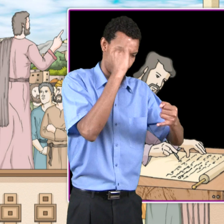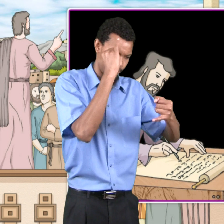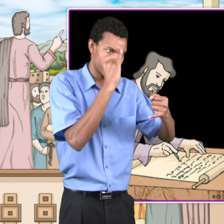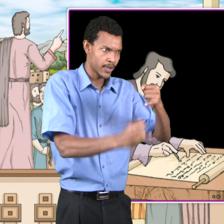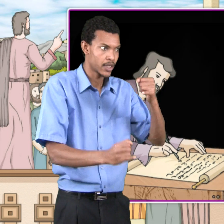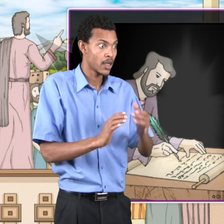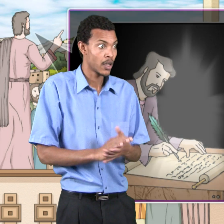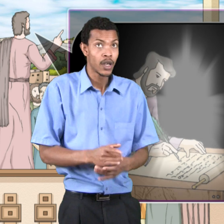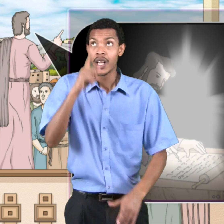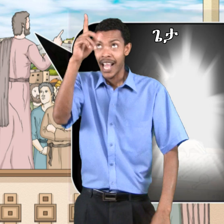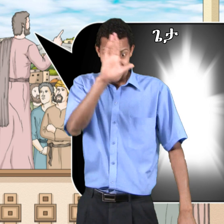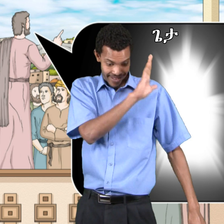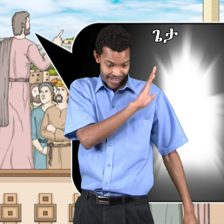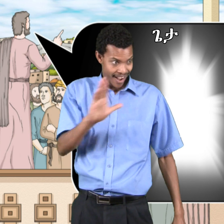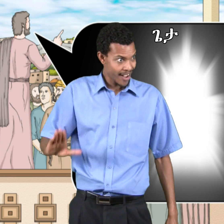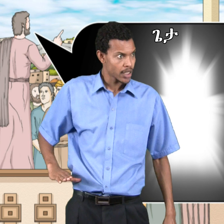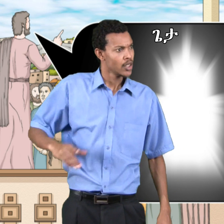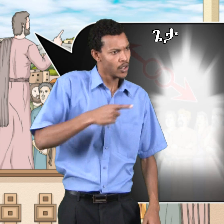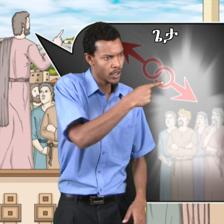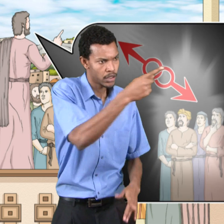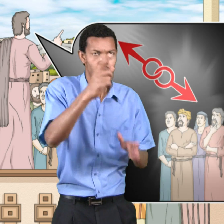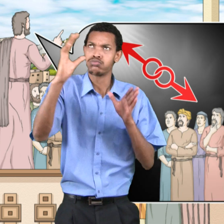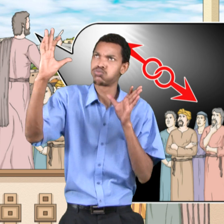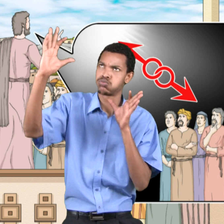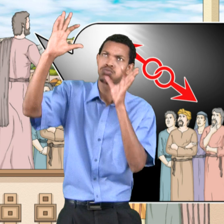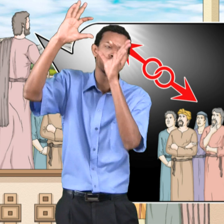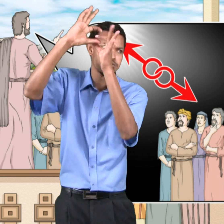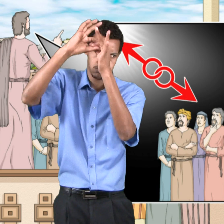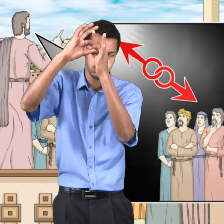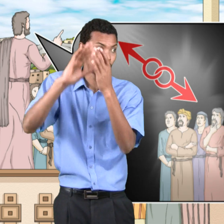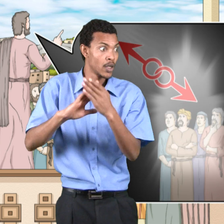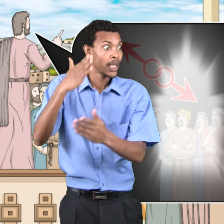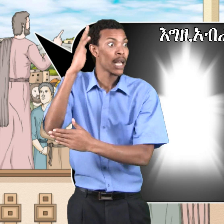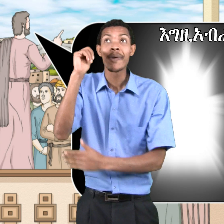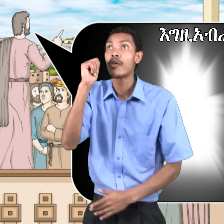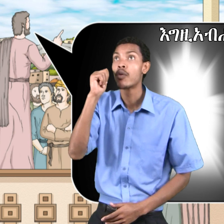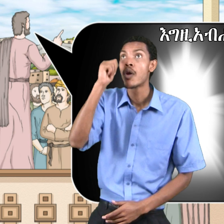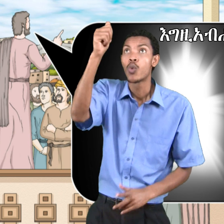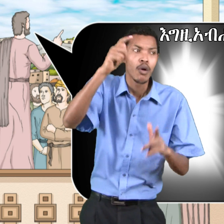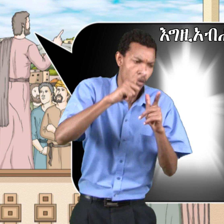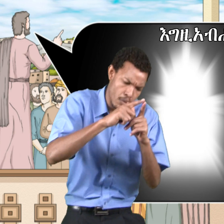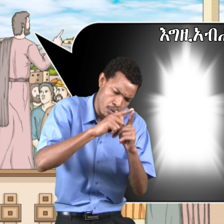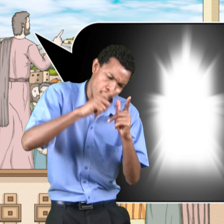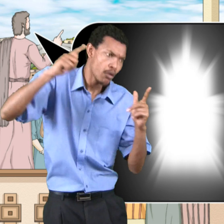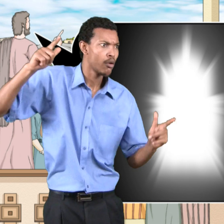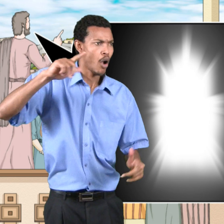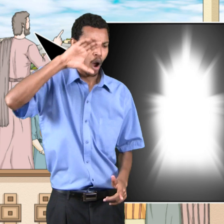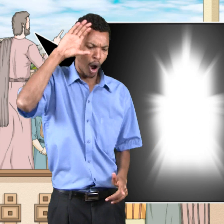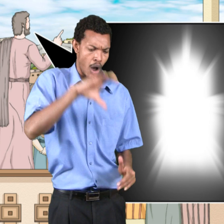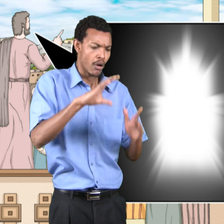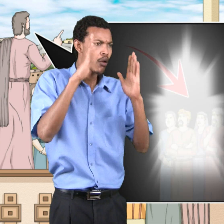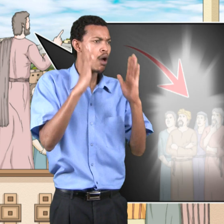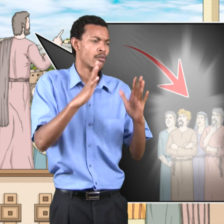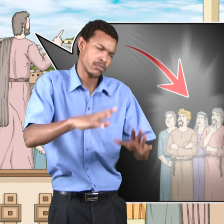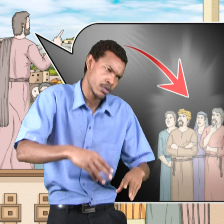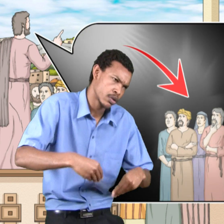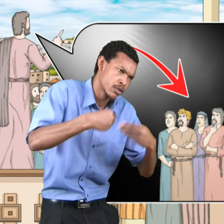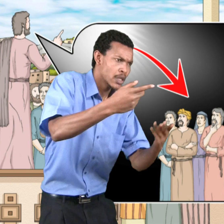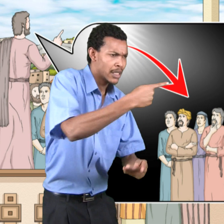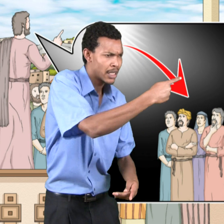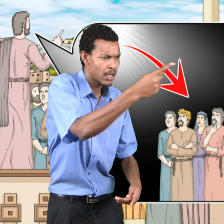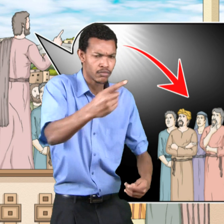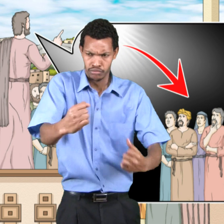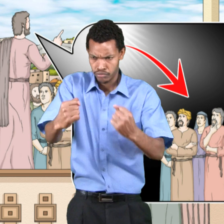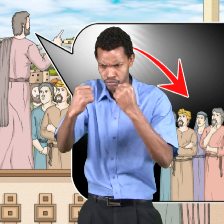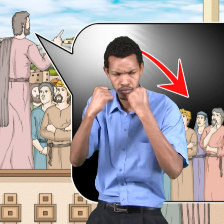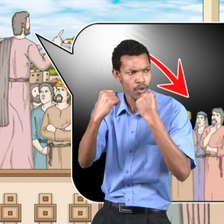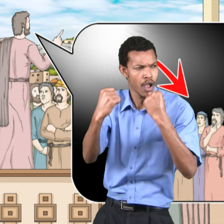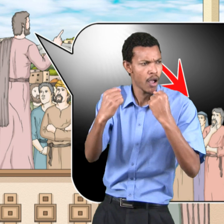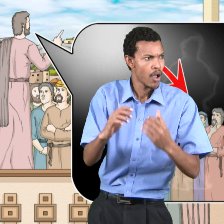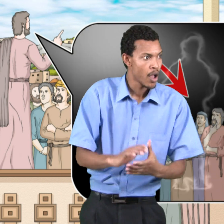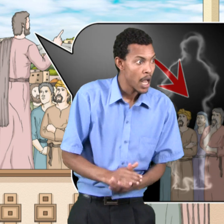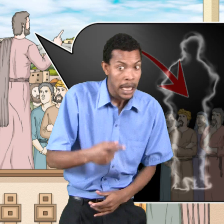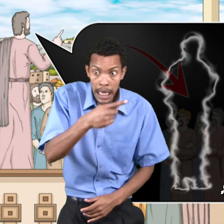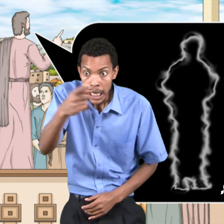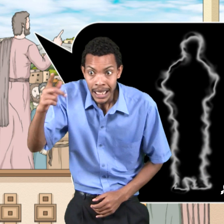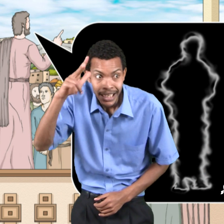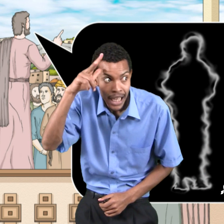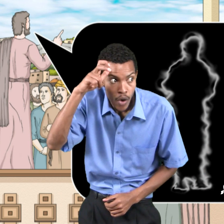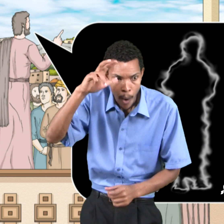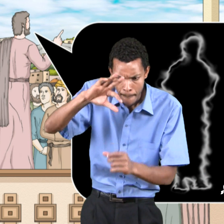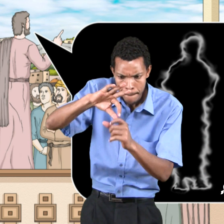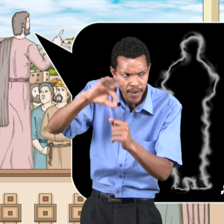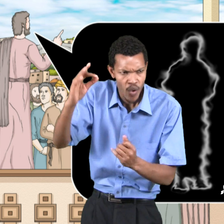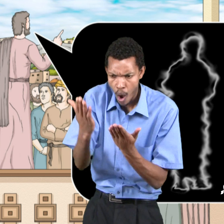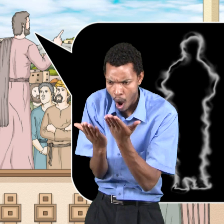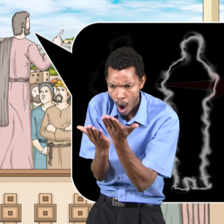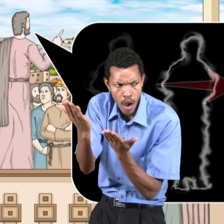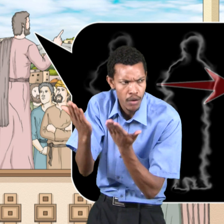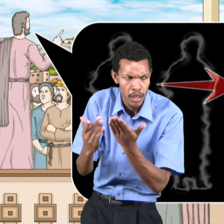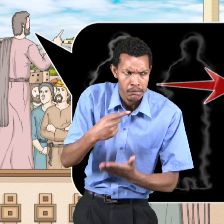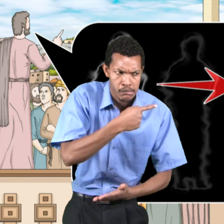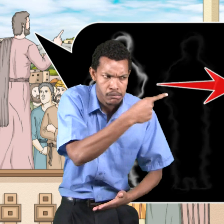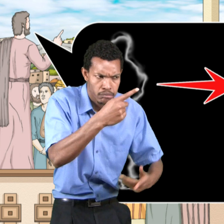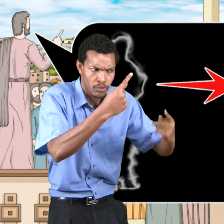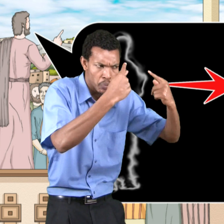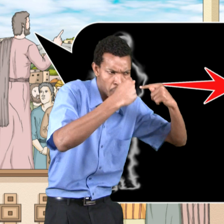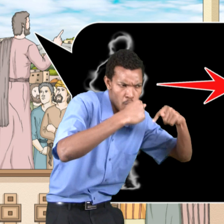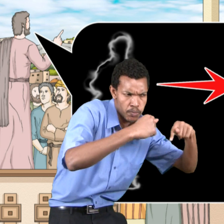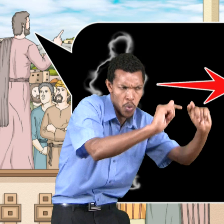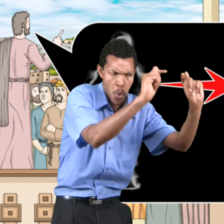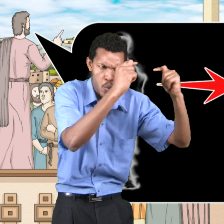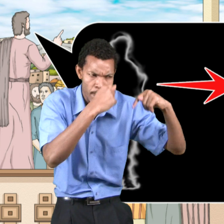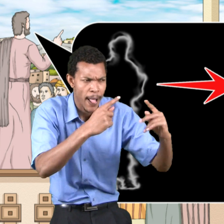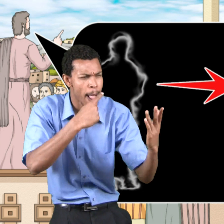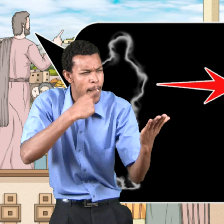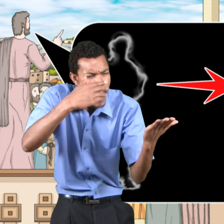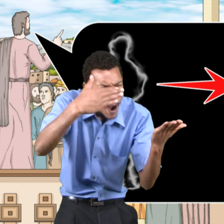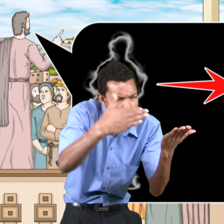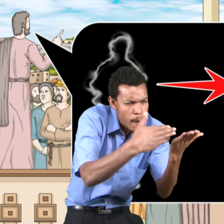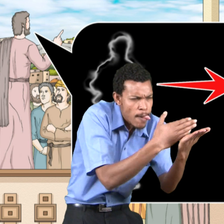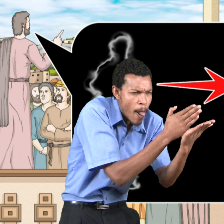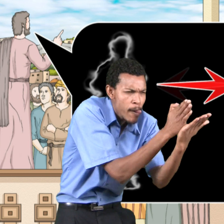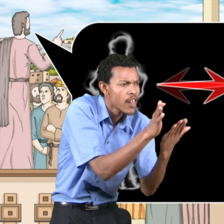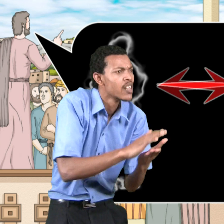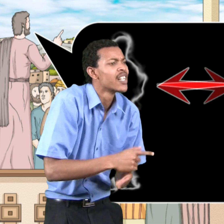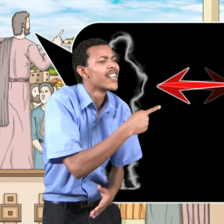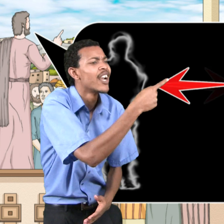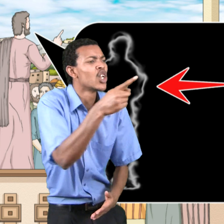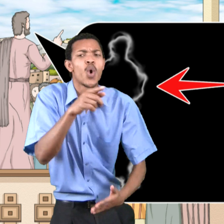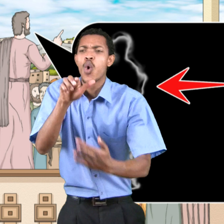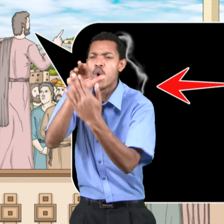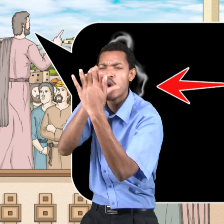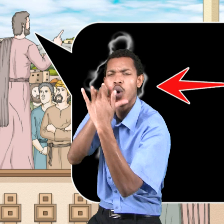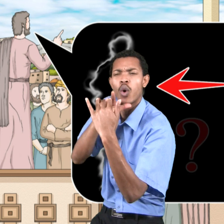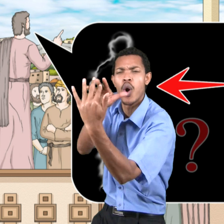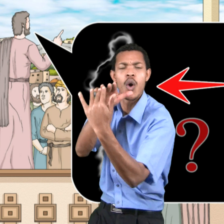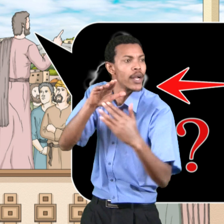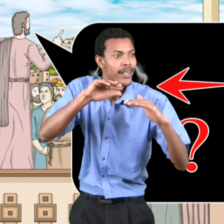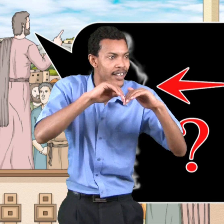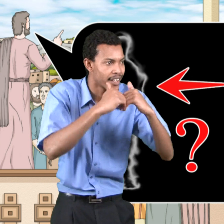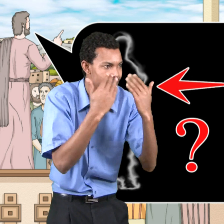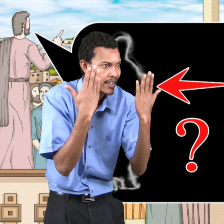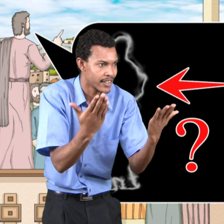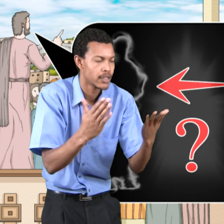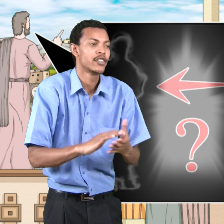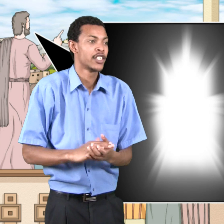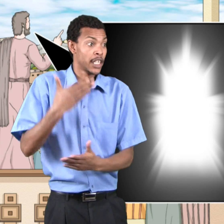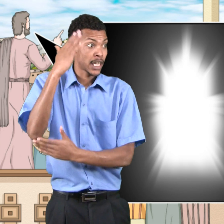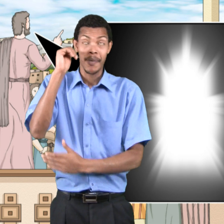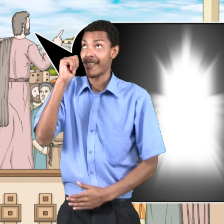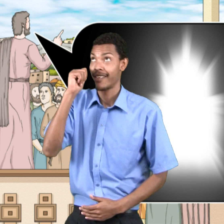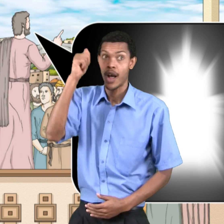Finally, be strong in the Lord and in His mighty power.